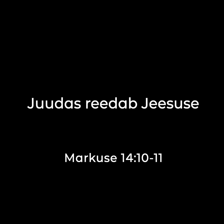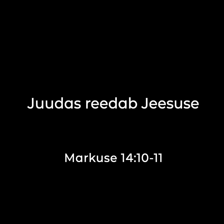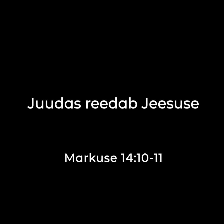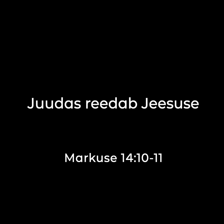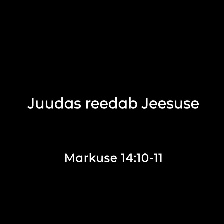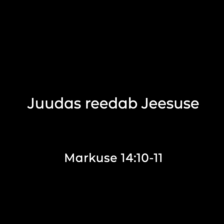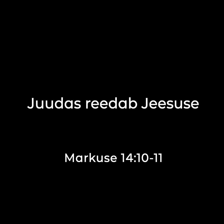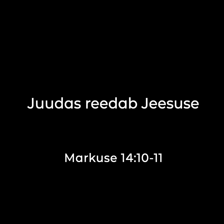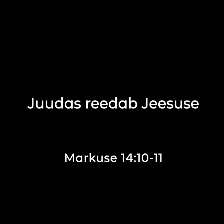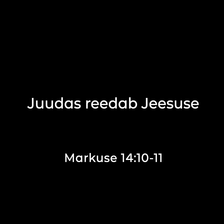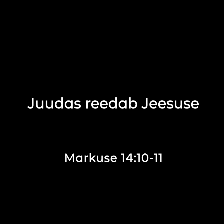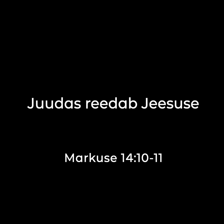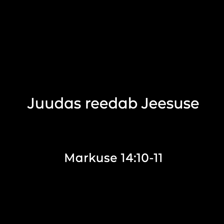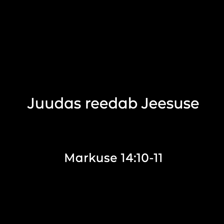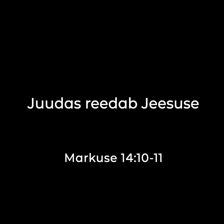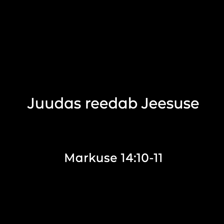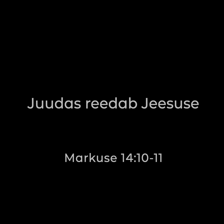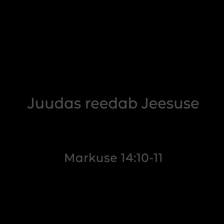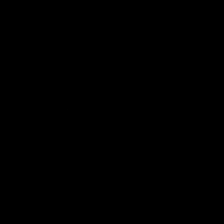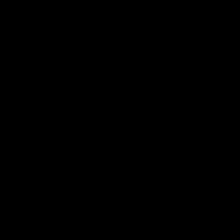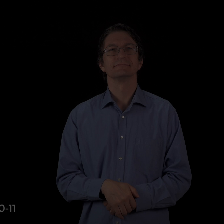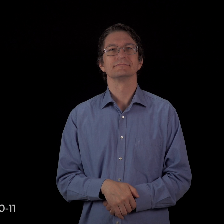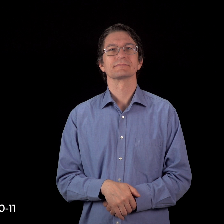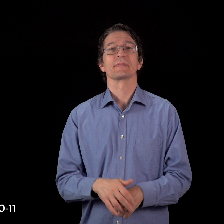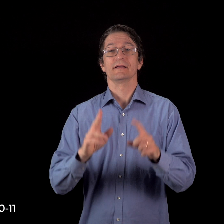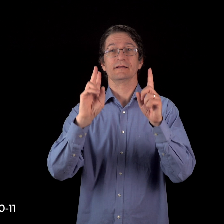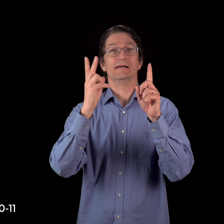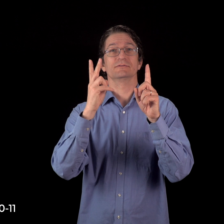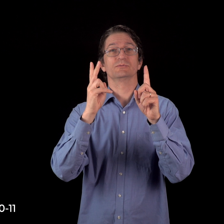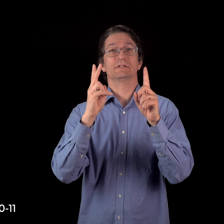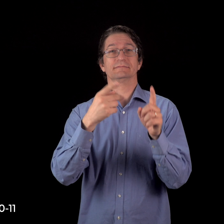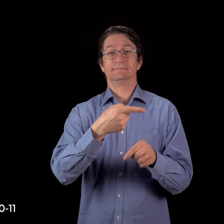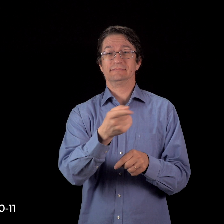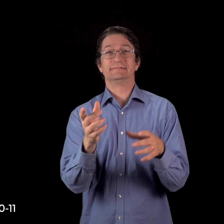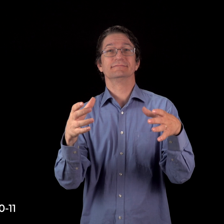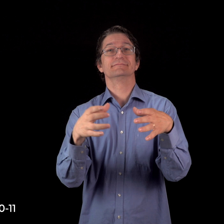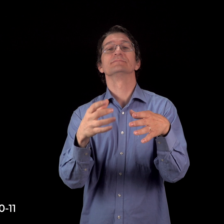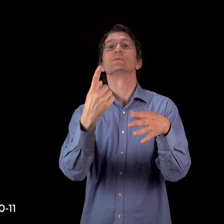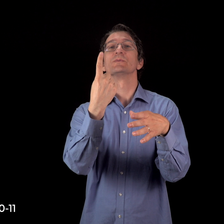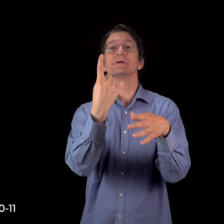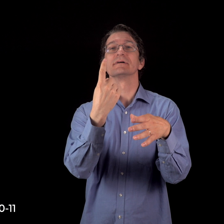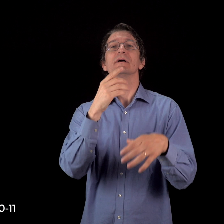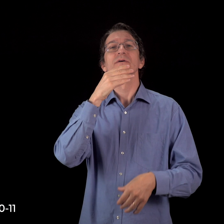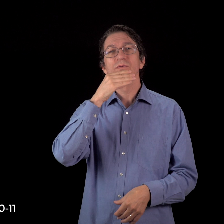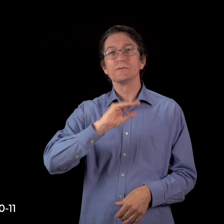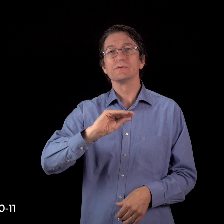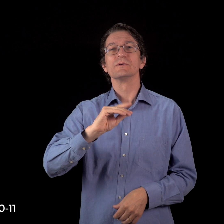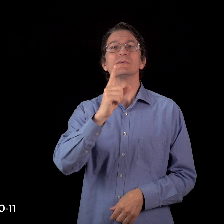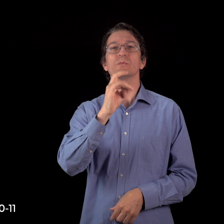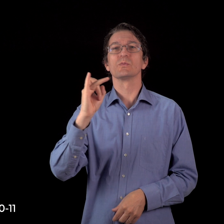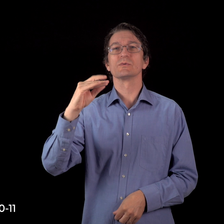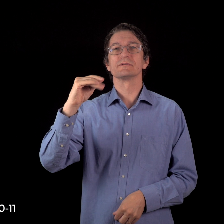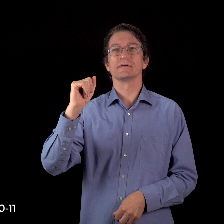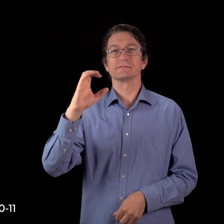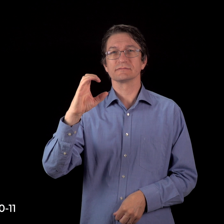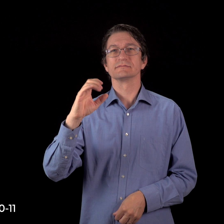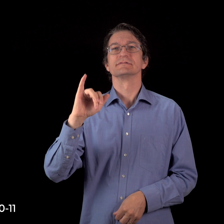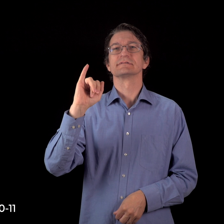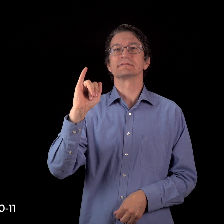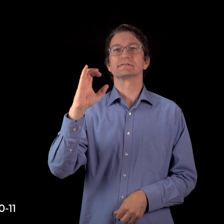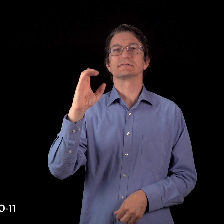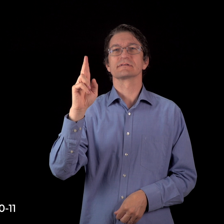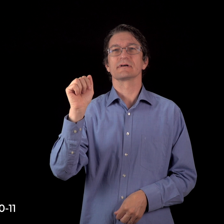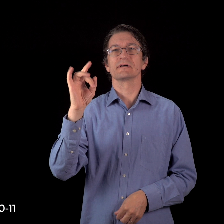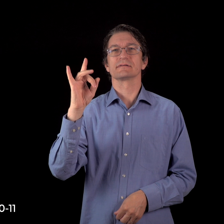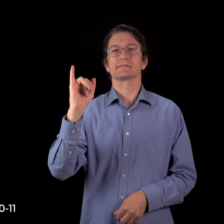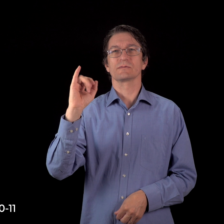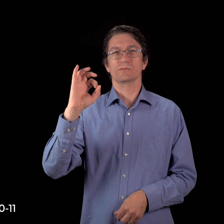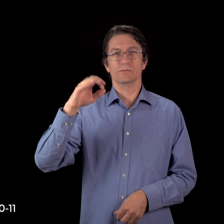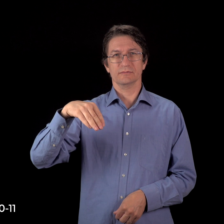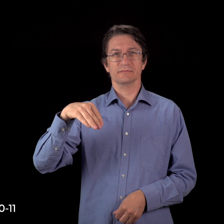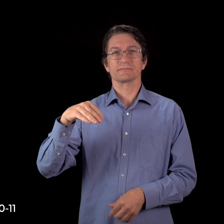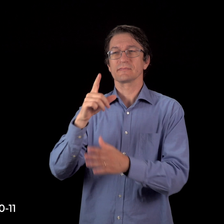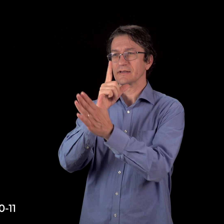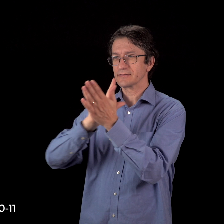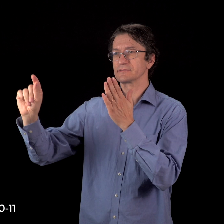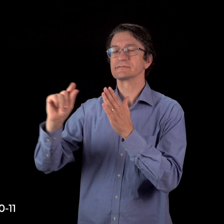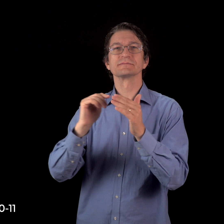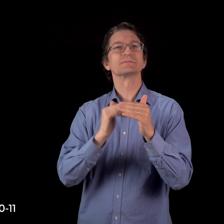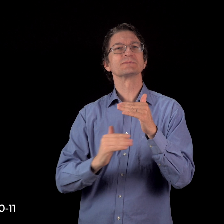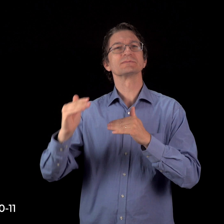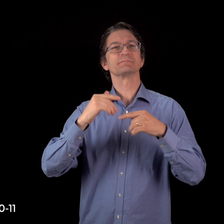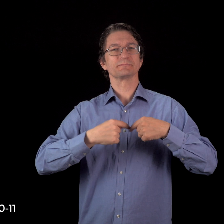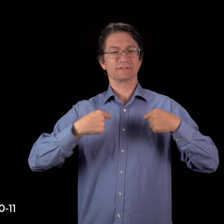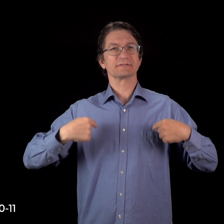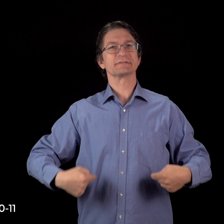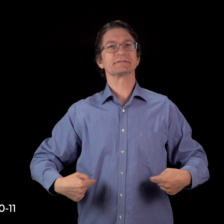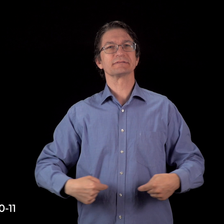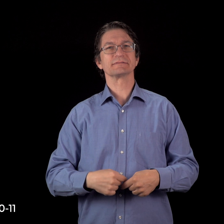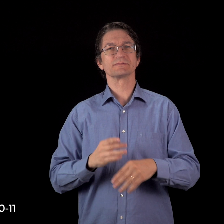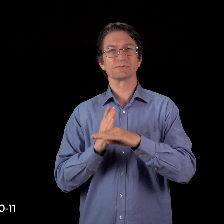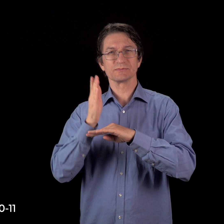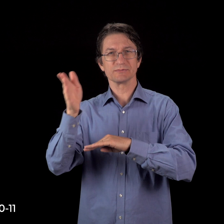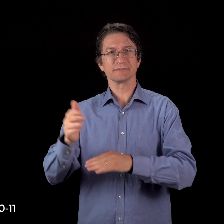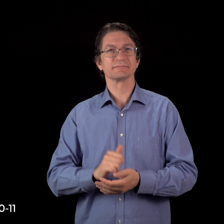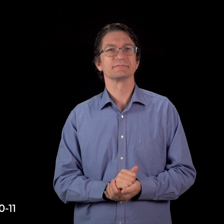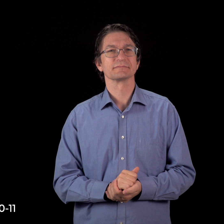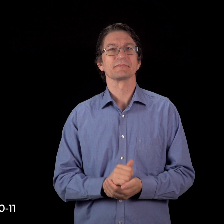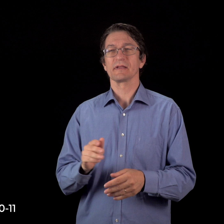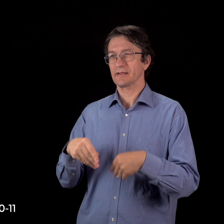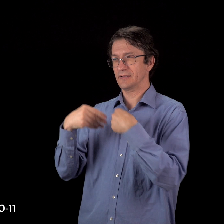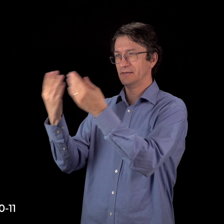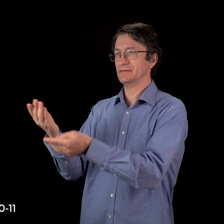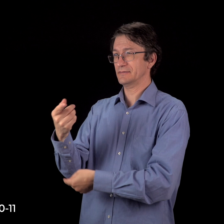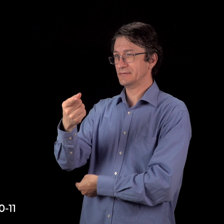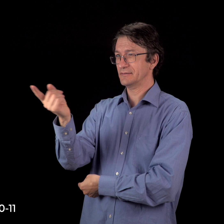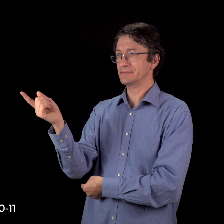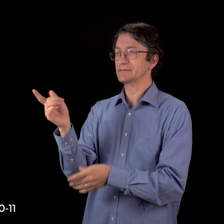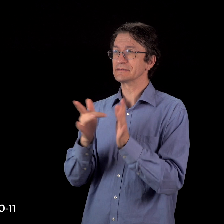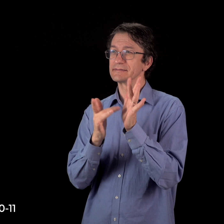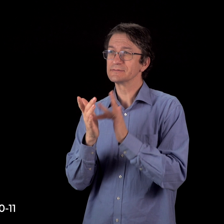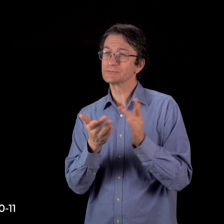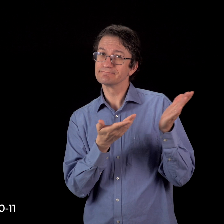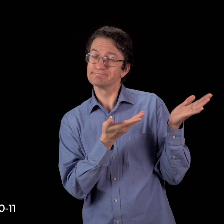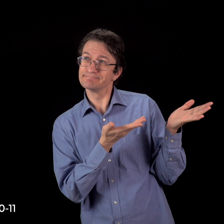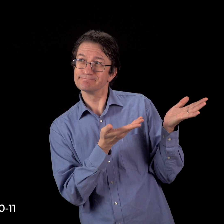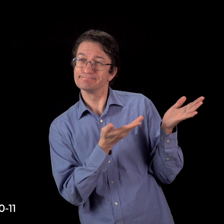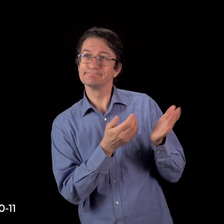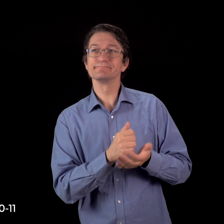Then Judas Iscariot, one of the Twelve, went to the chief priests to betray Jesus to them.